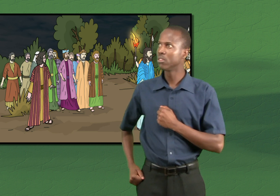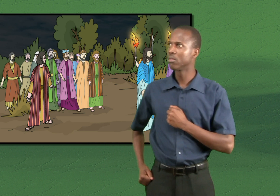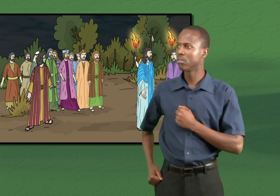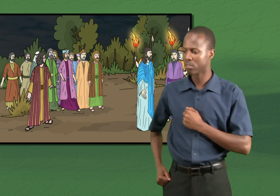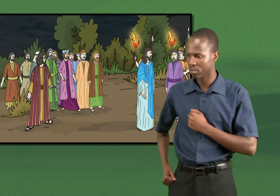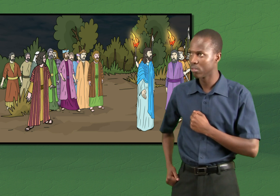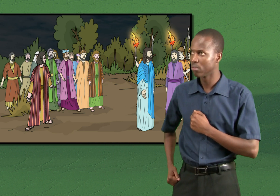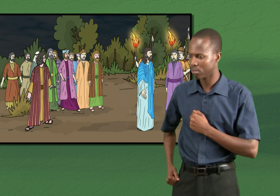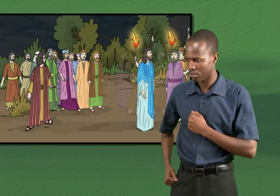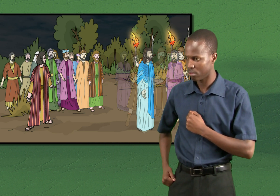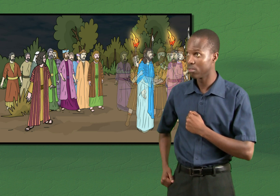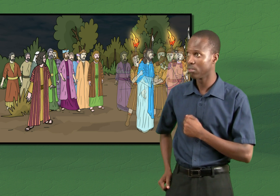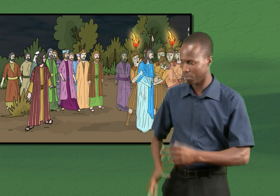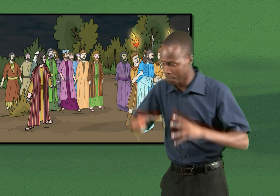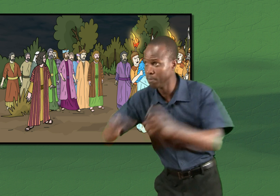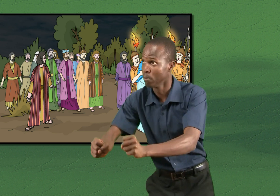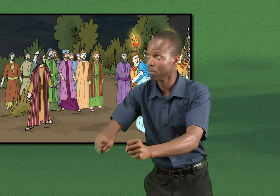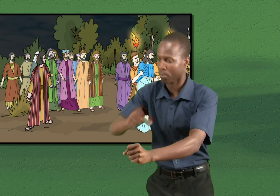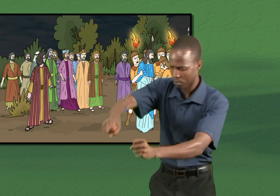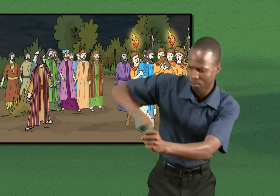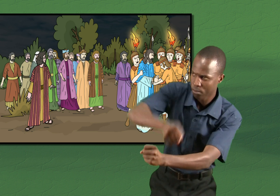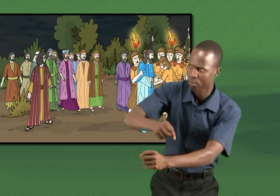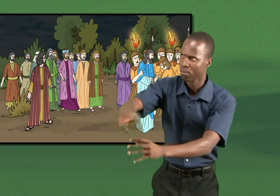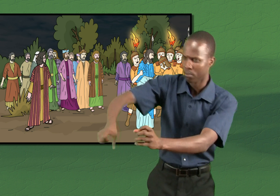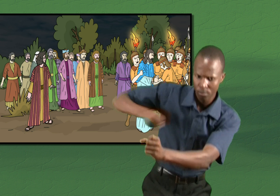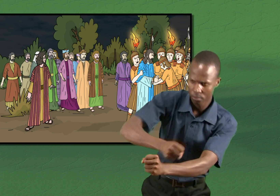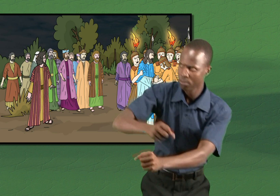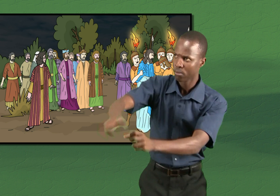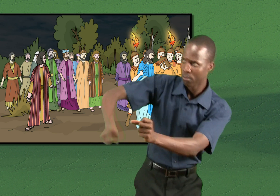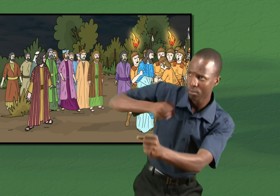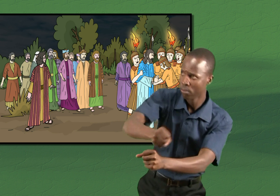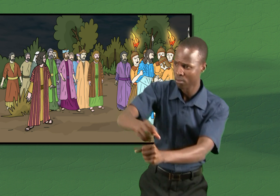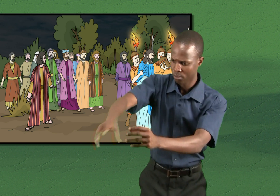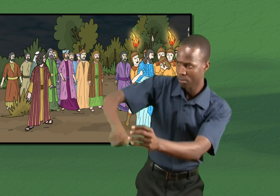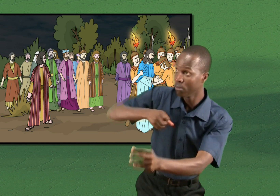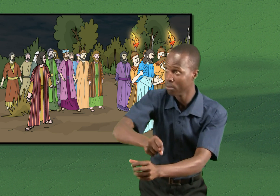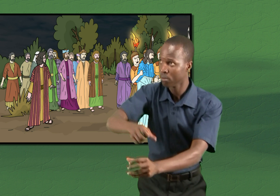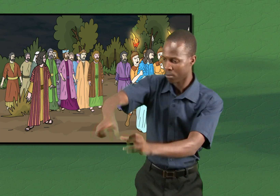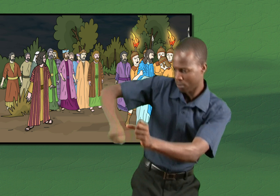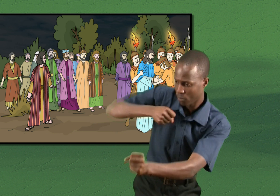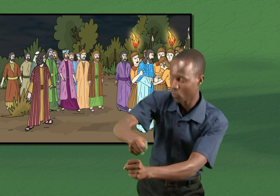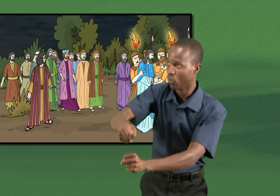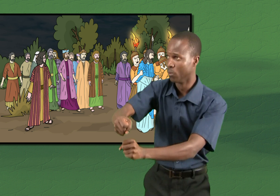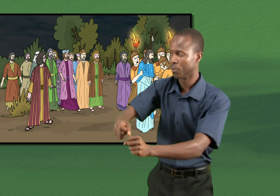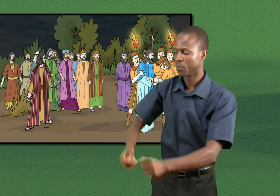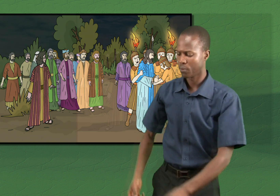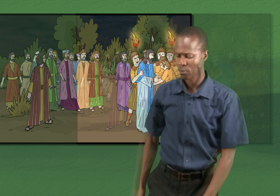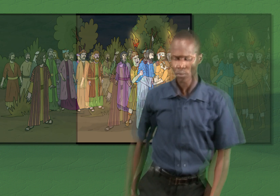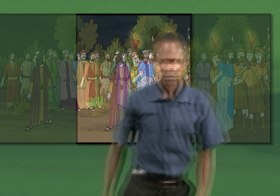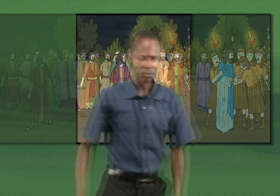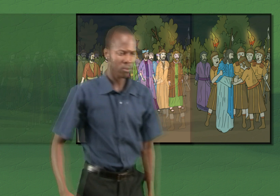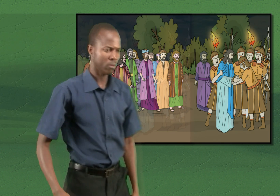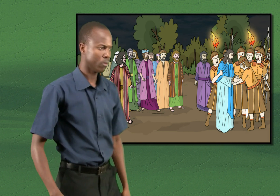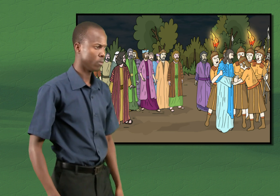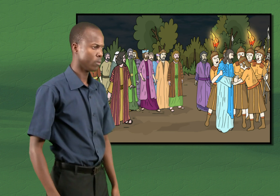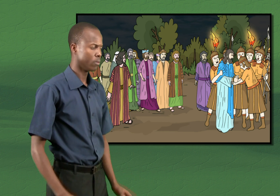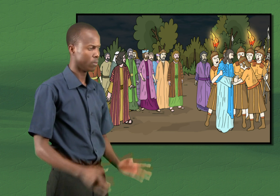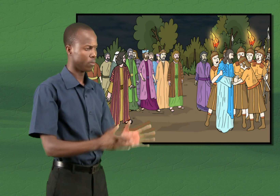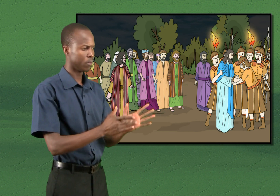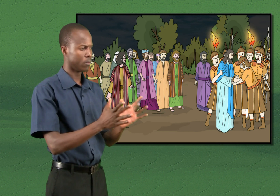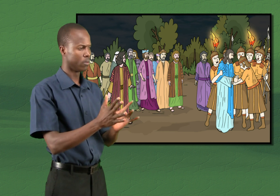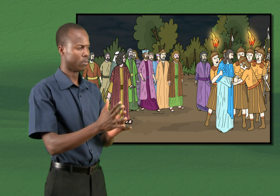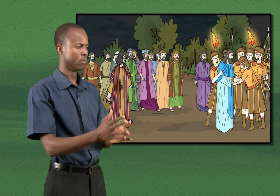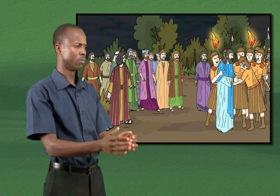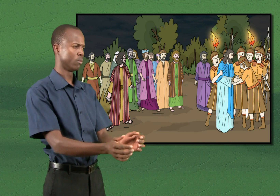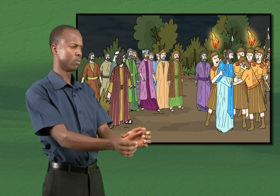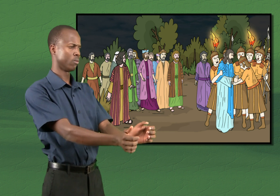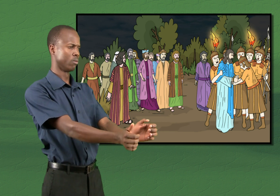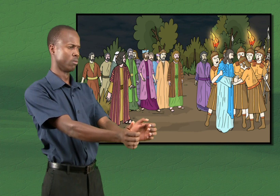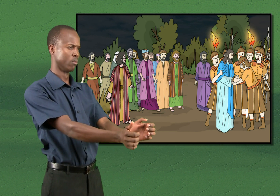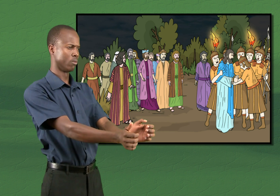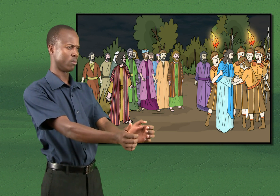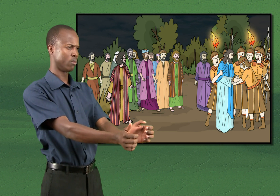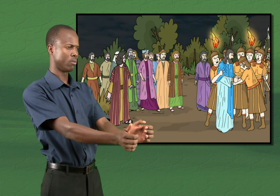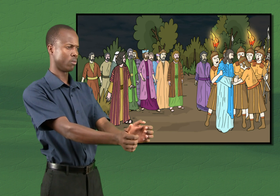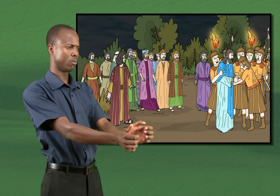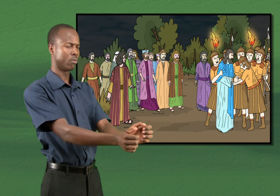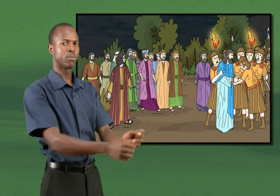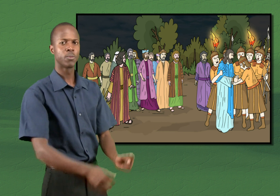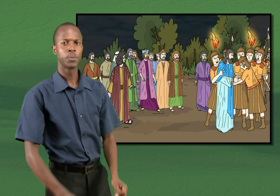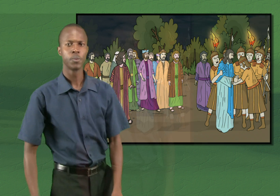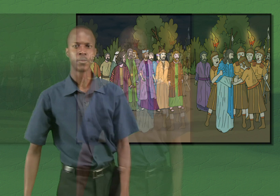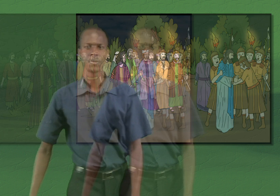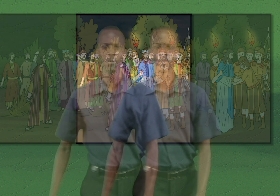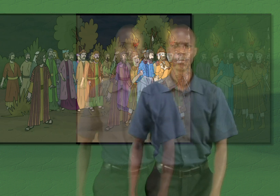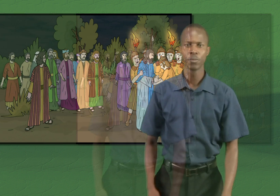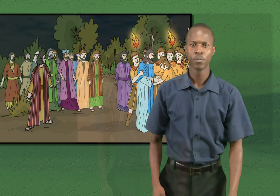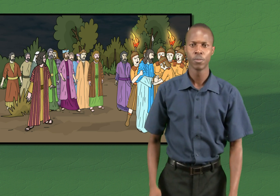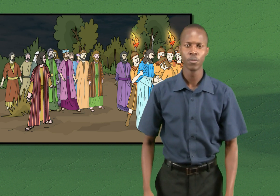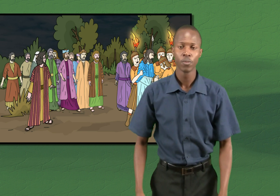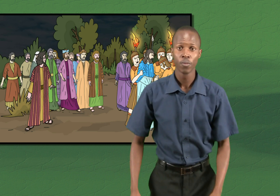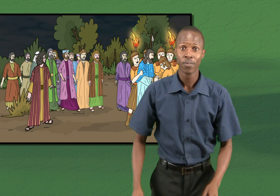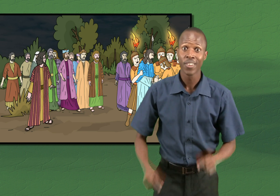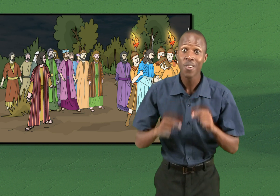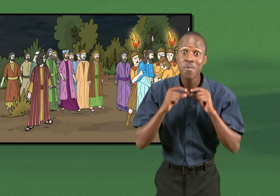Then the men stepped forward, seized Jesus, and arrested Him.